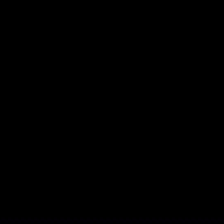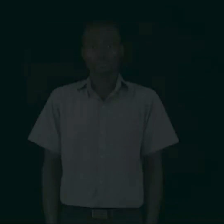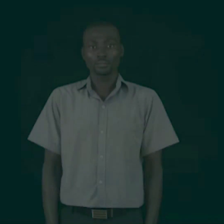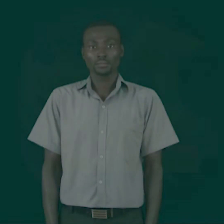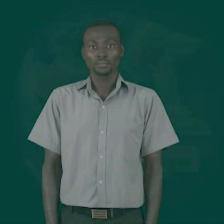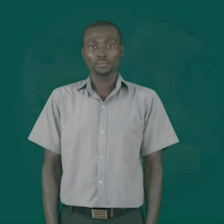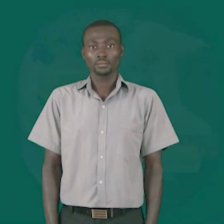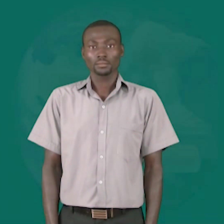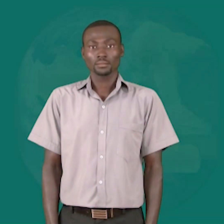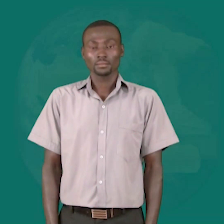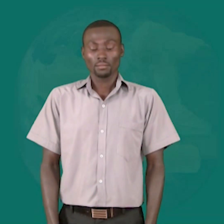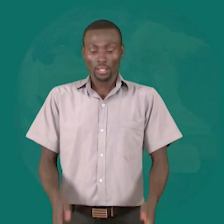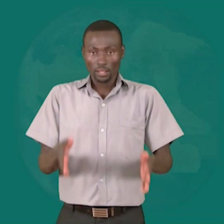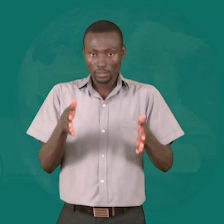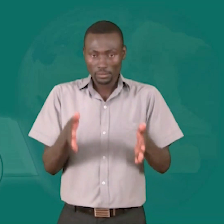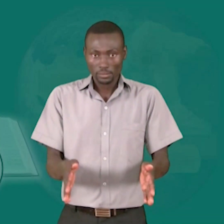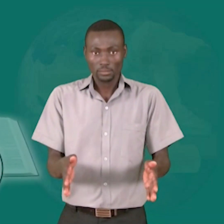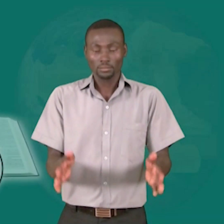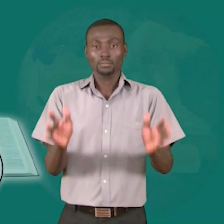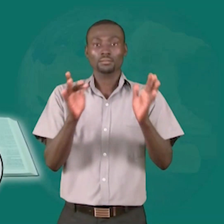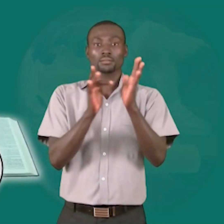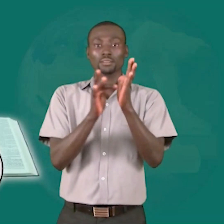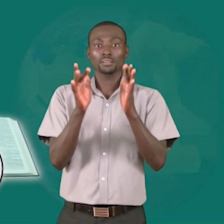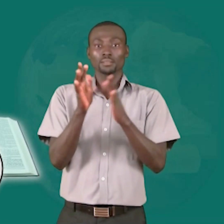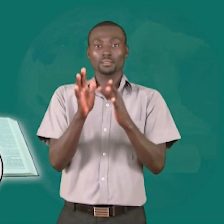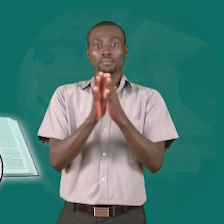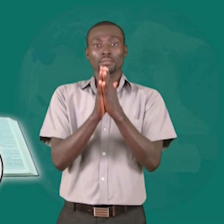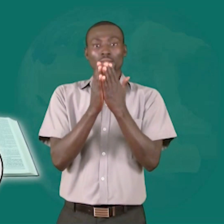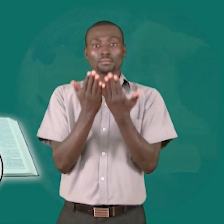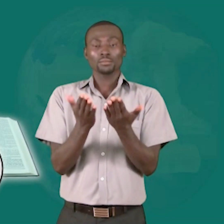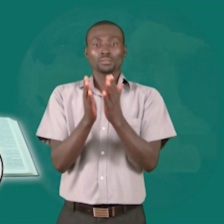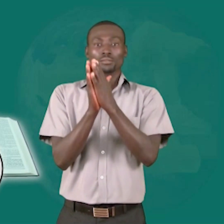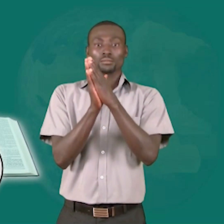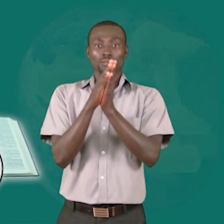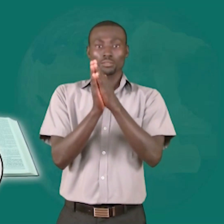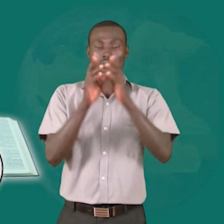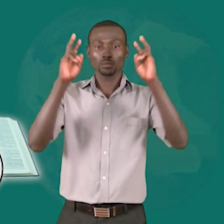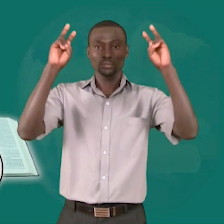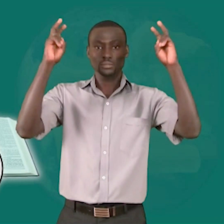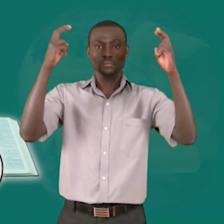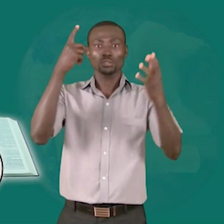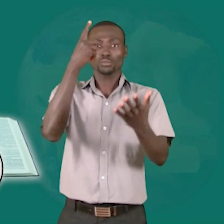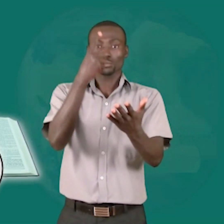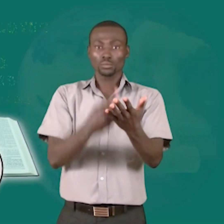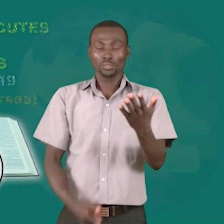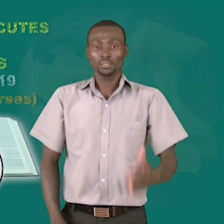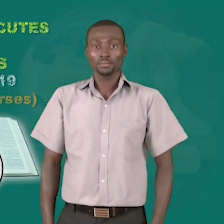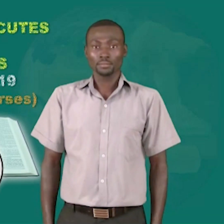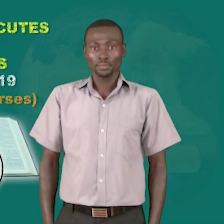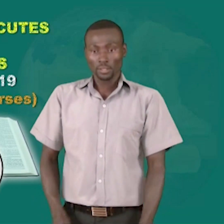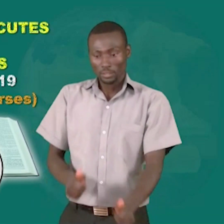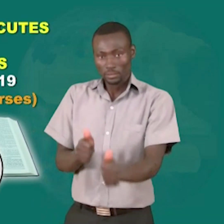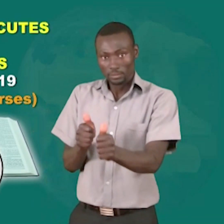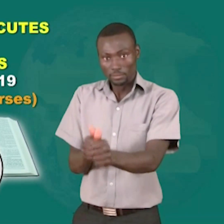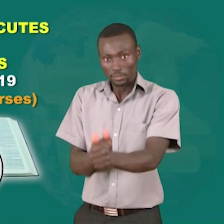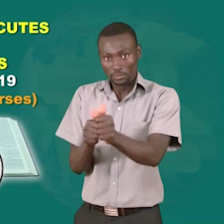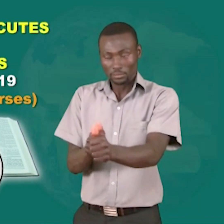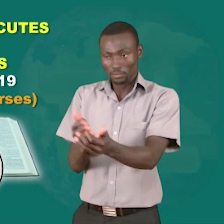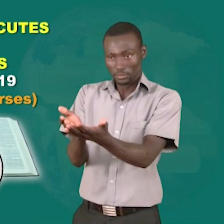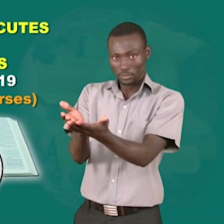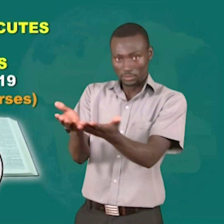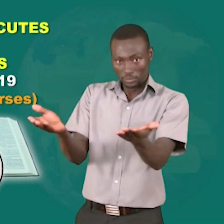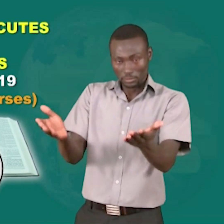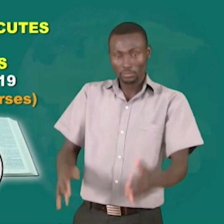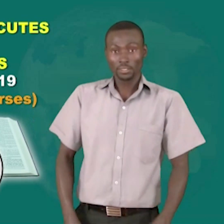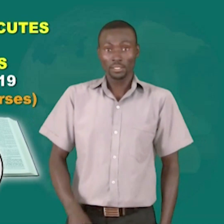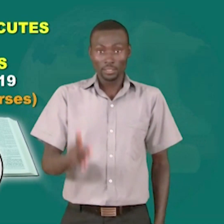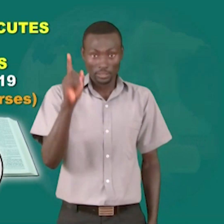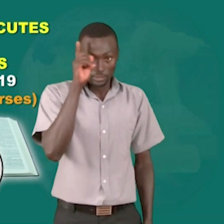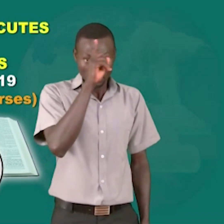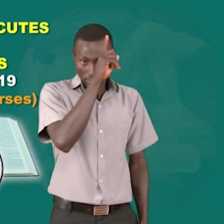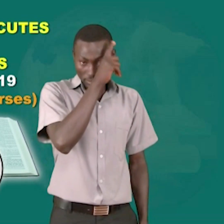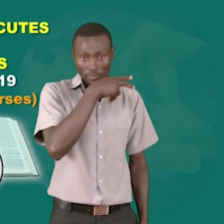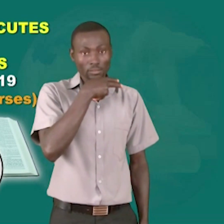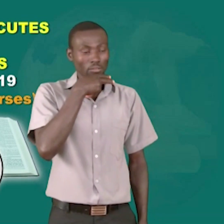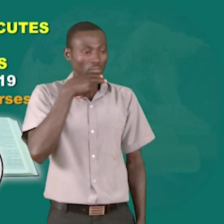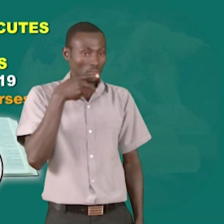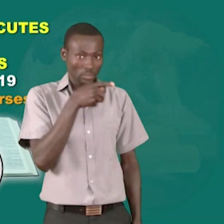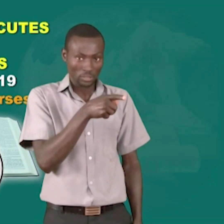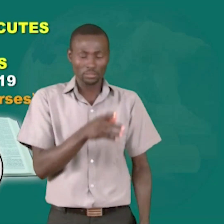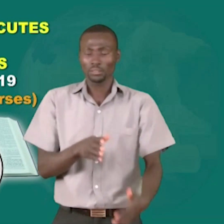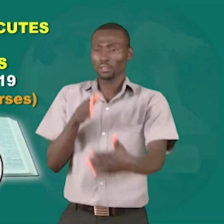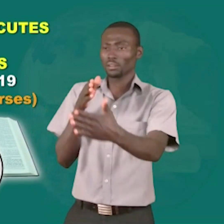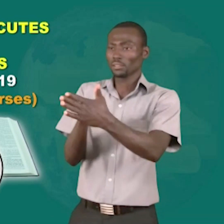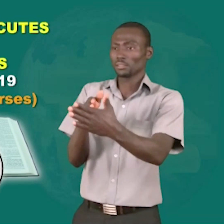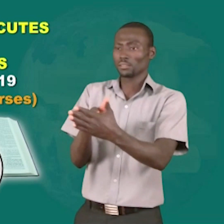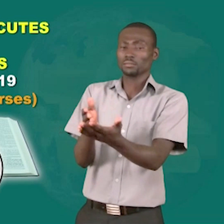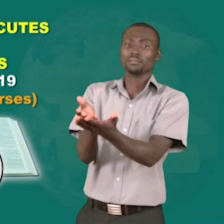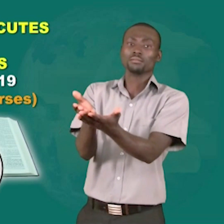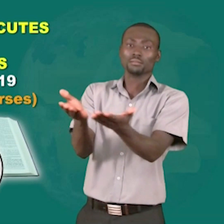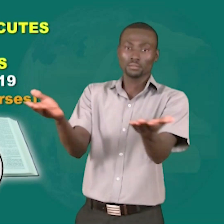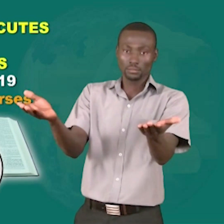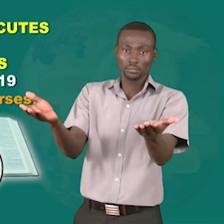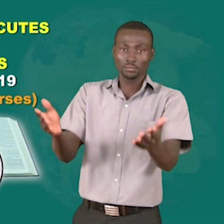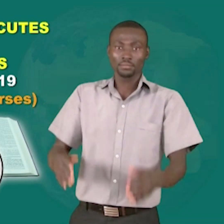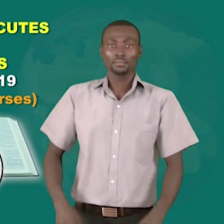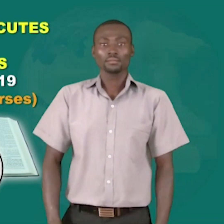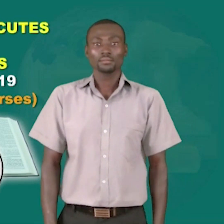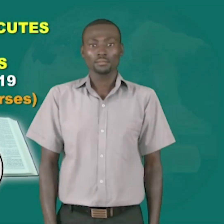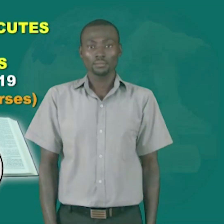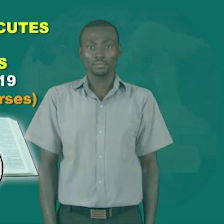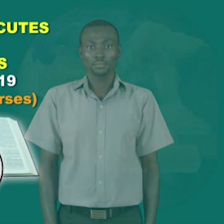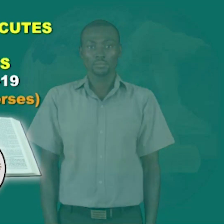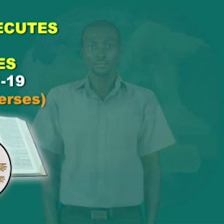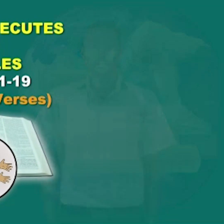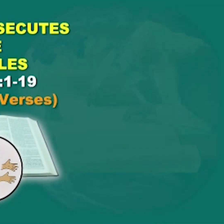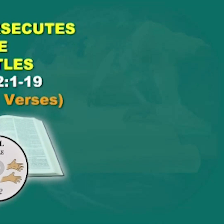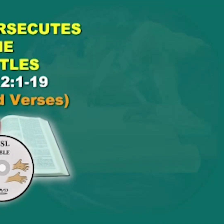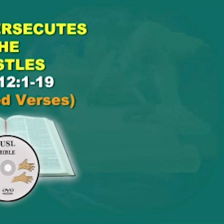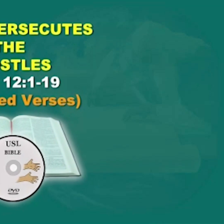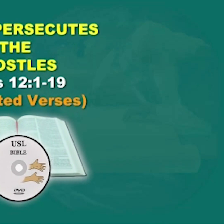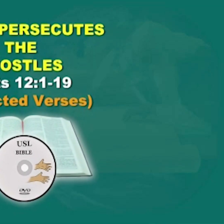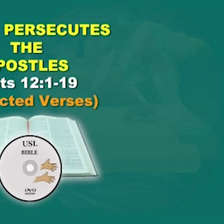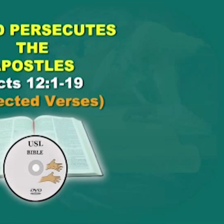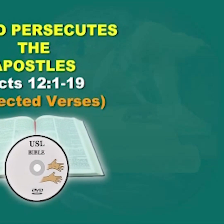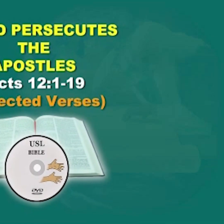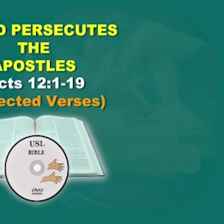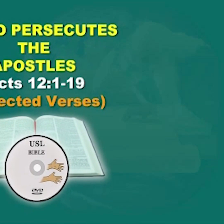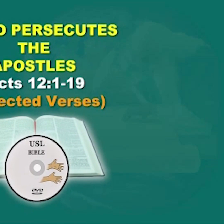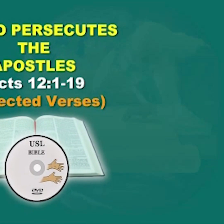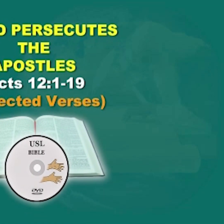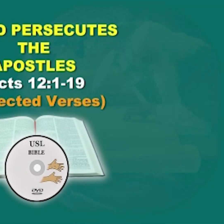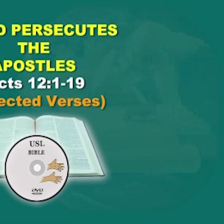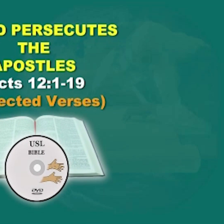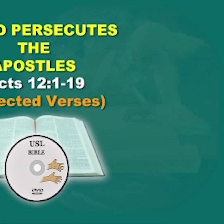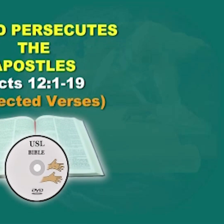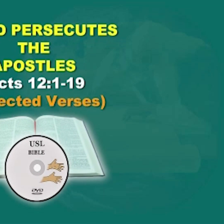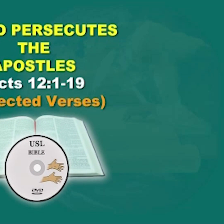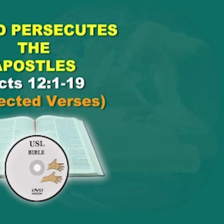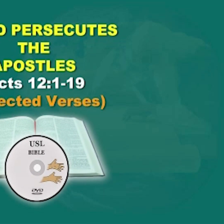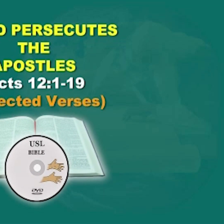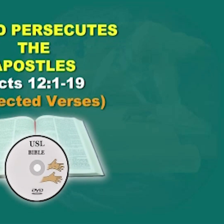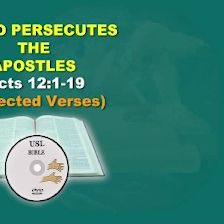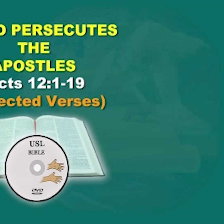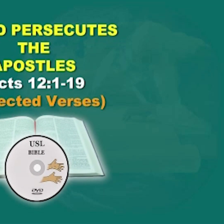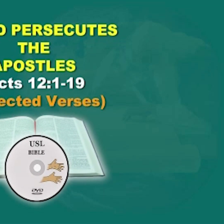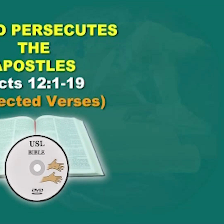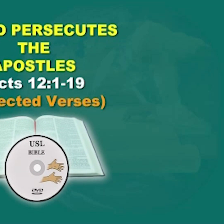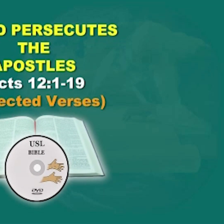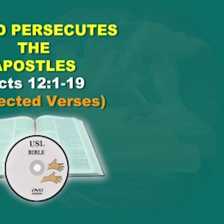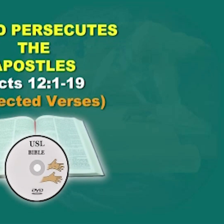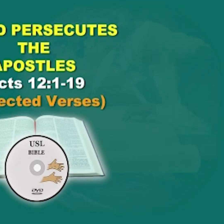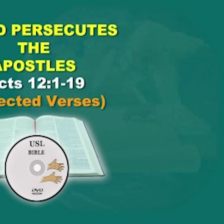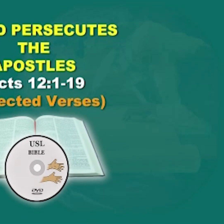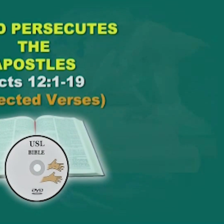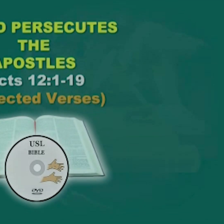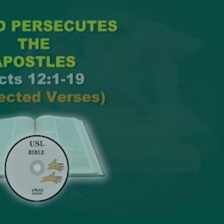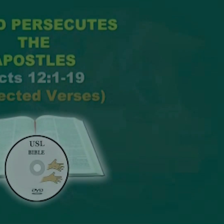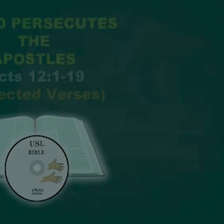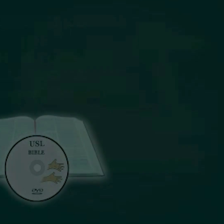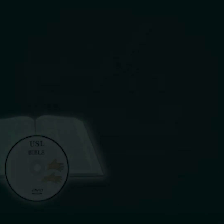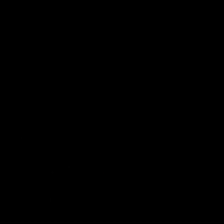Herod persecutes the apostles